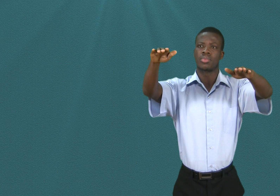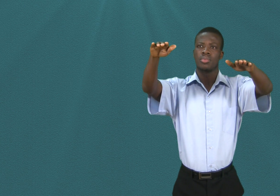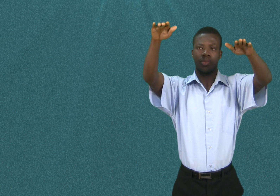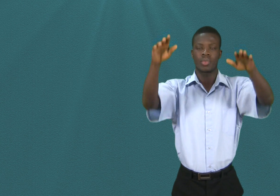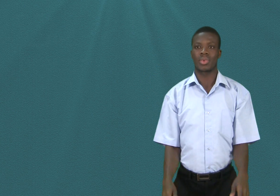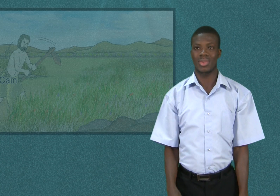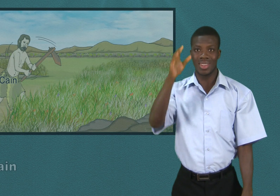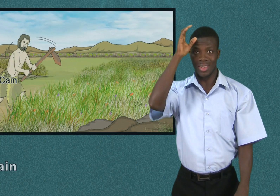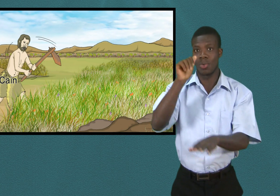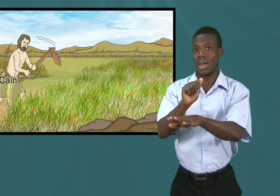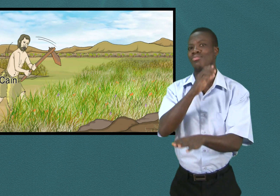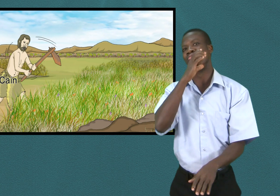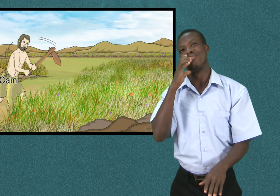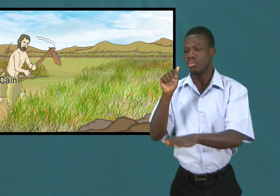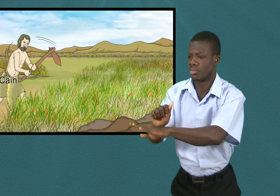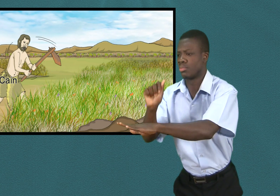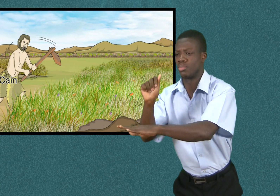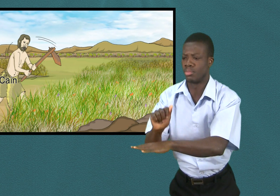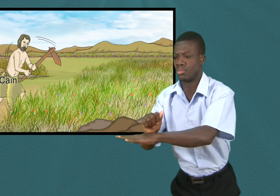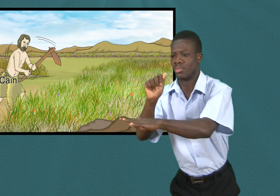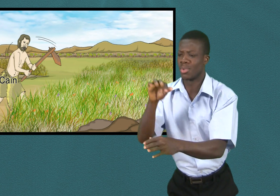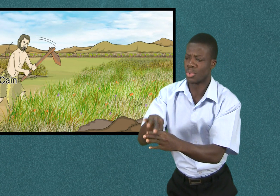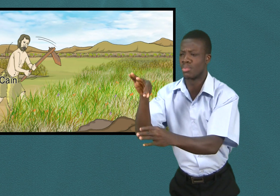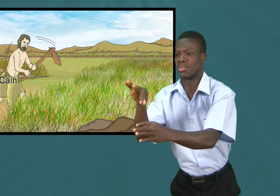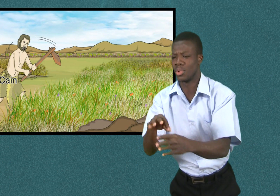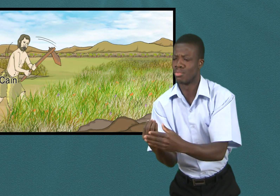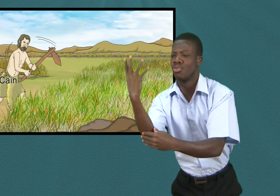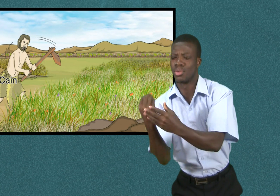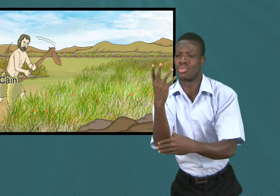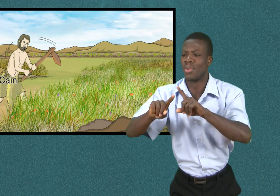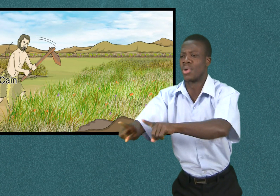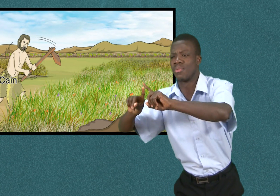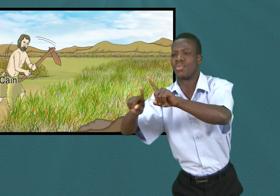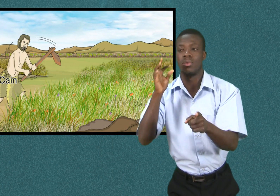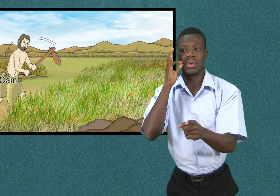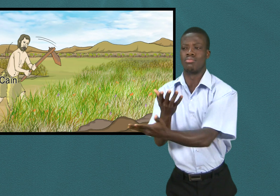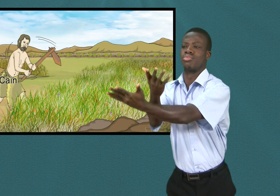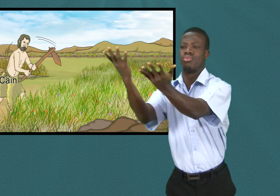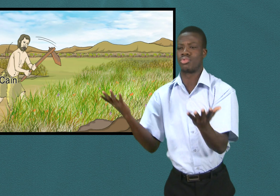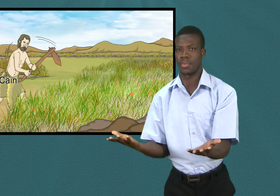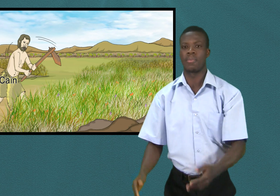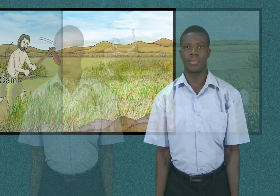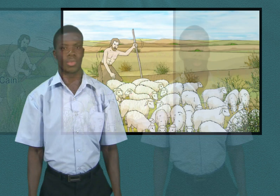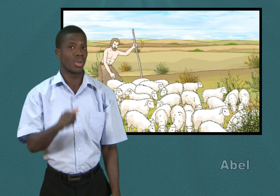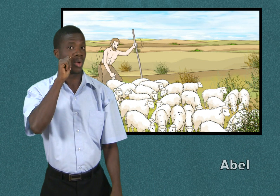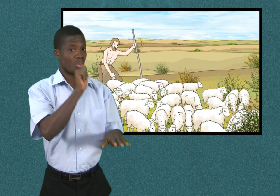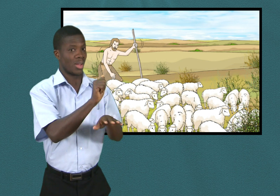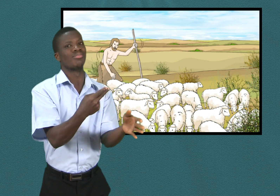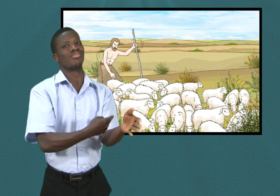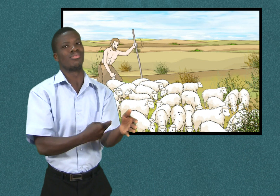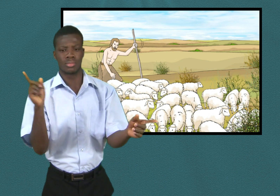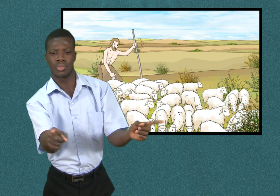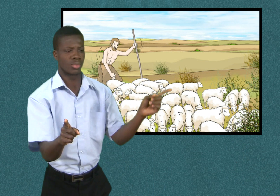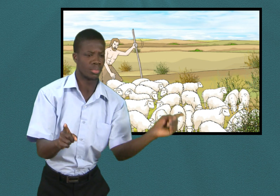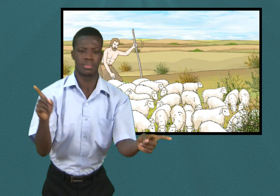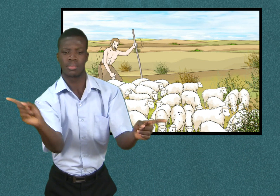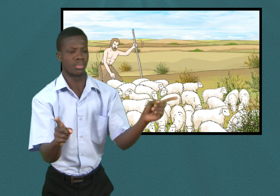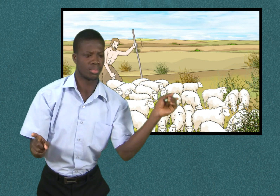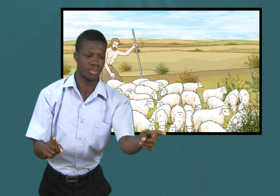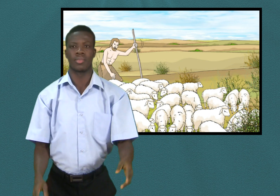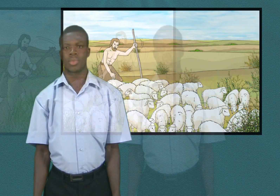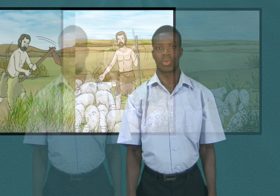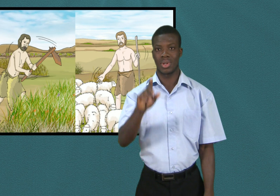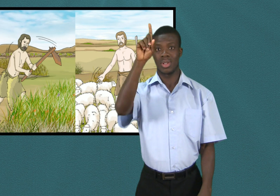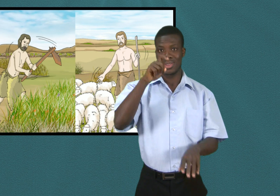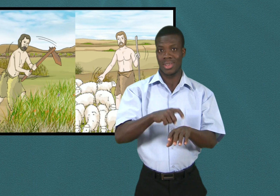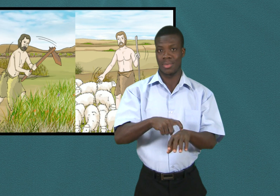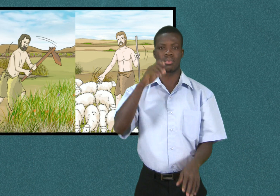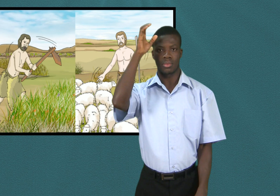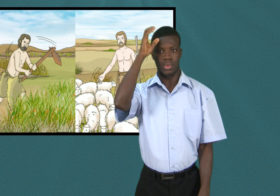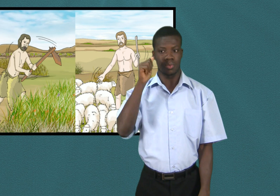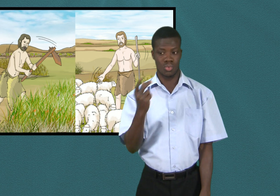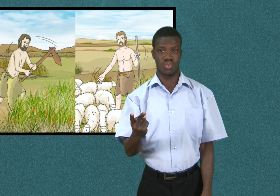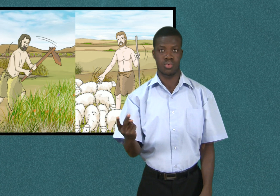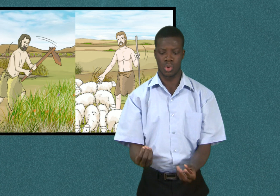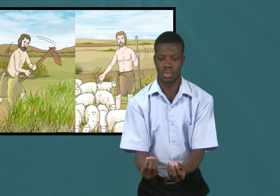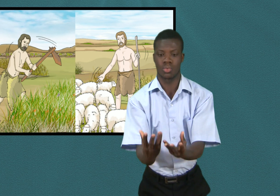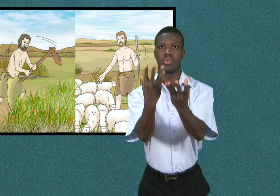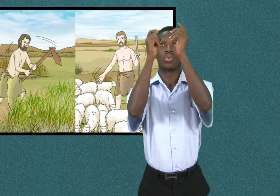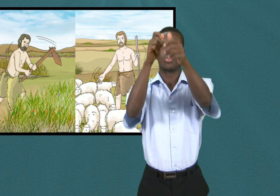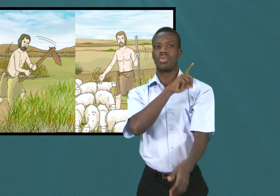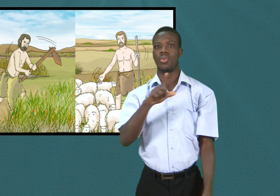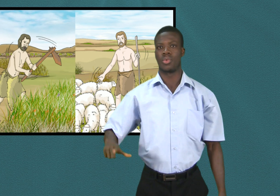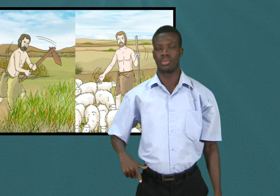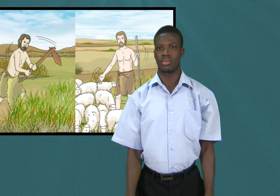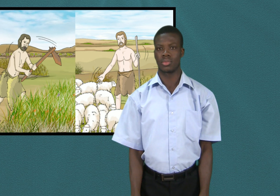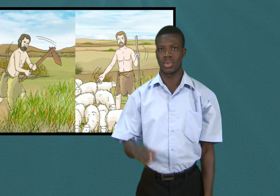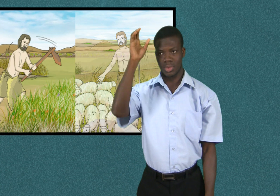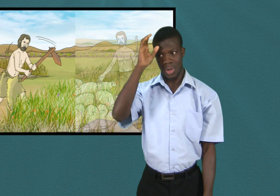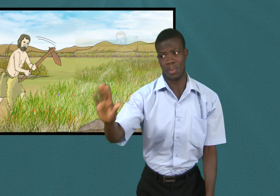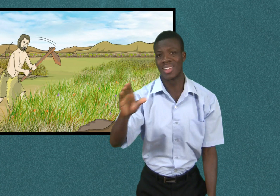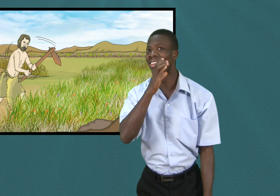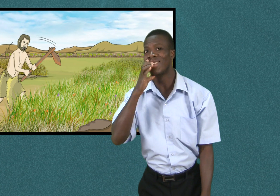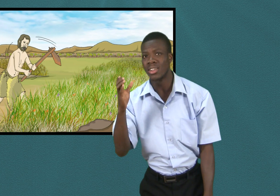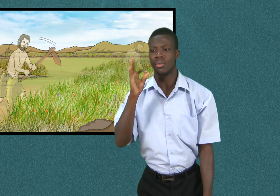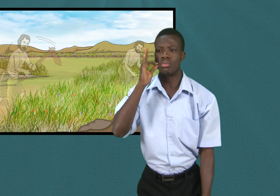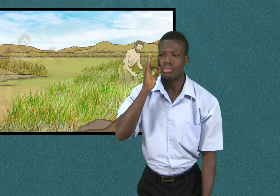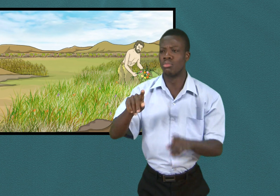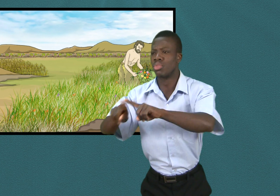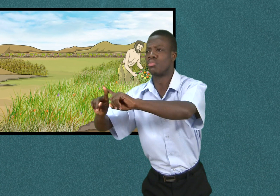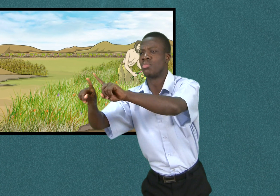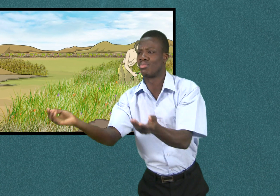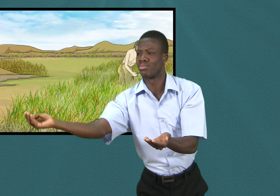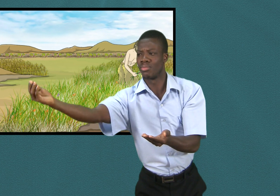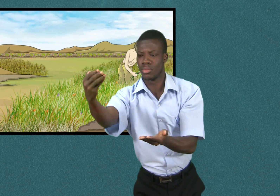Now Abel was a keeper of sheep, while Cain was a tiller of the soil.